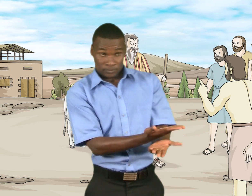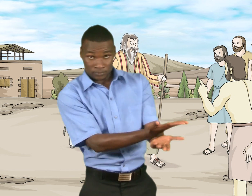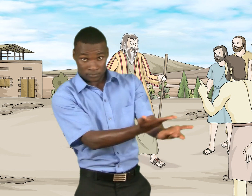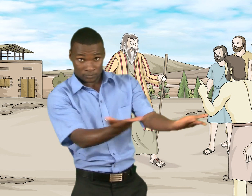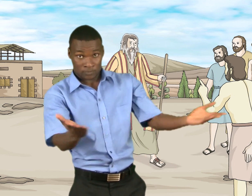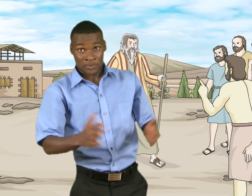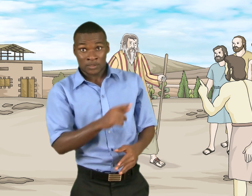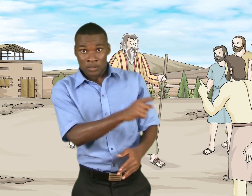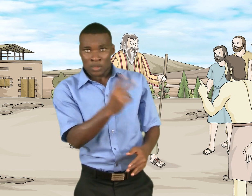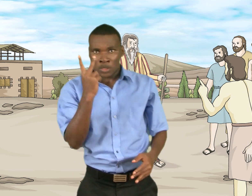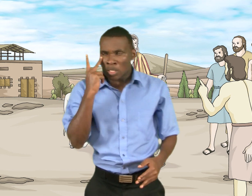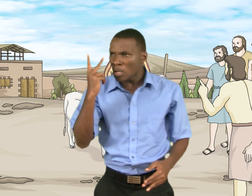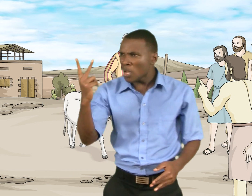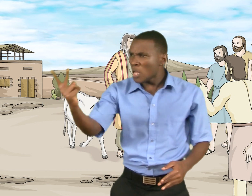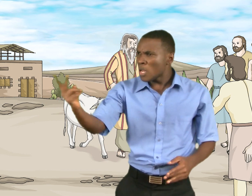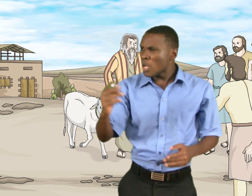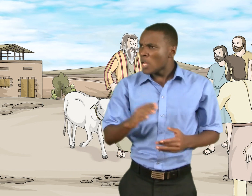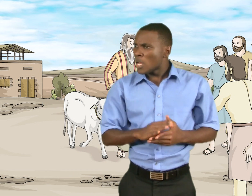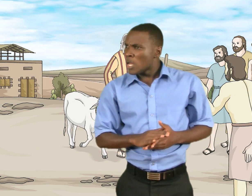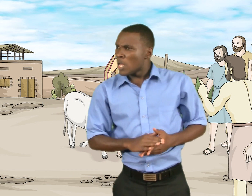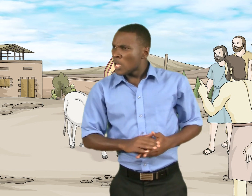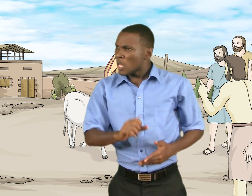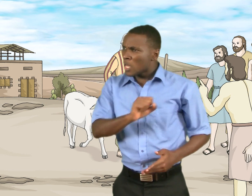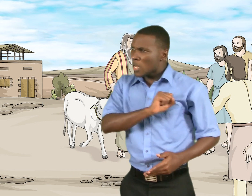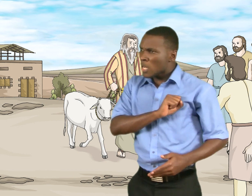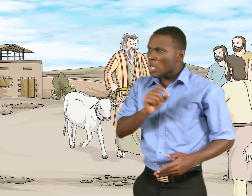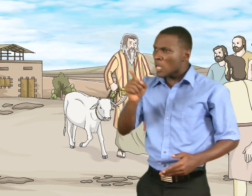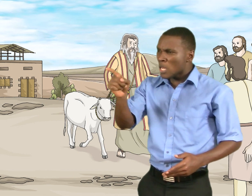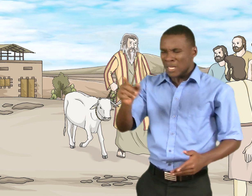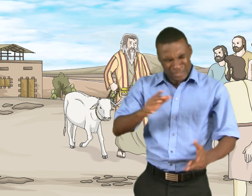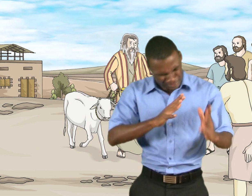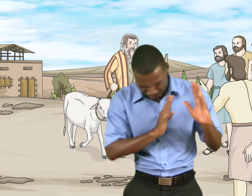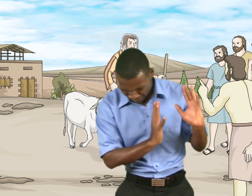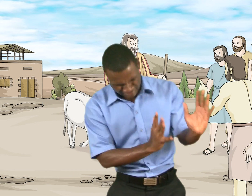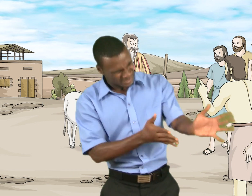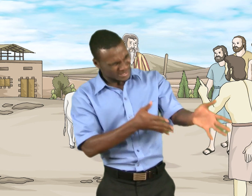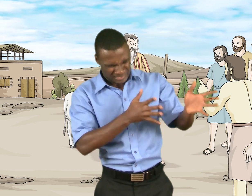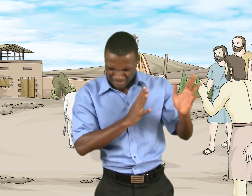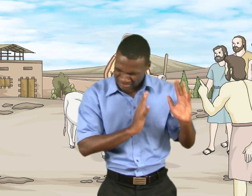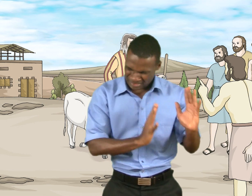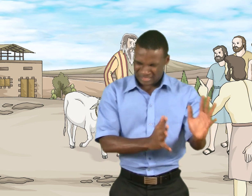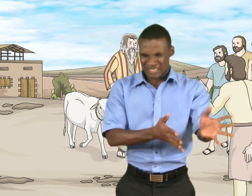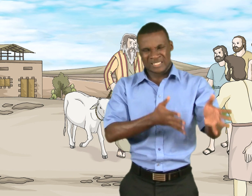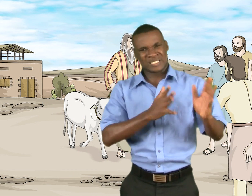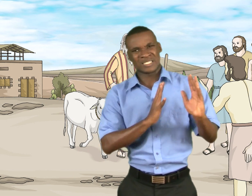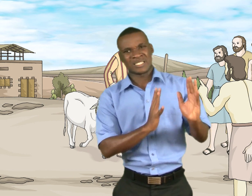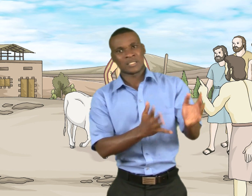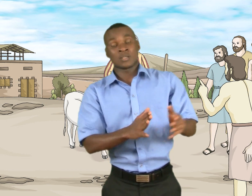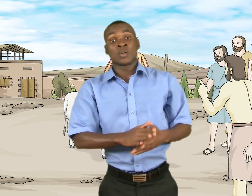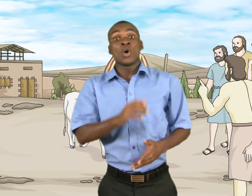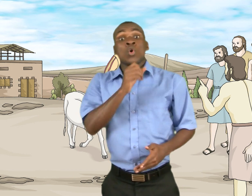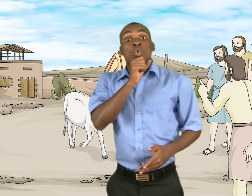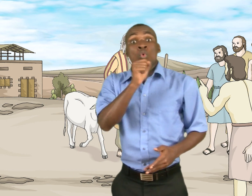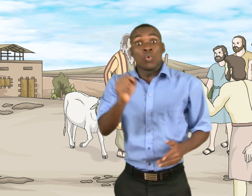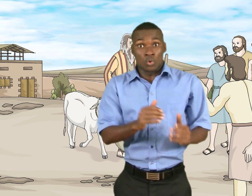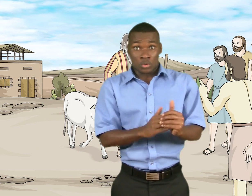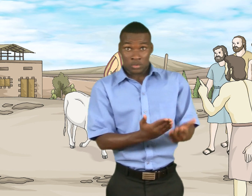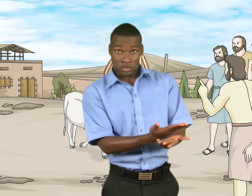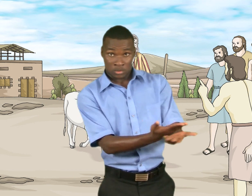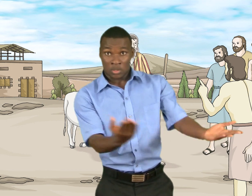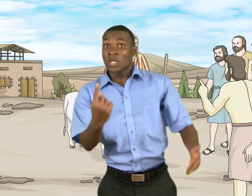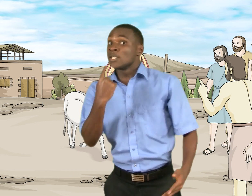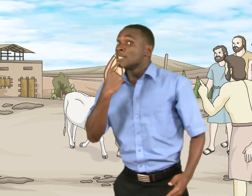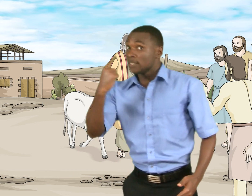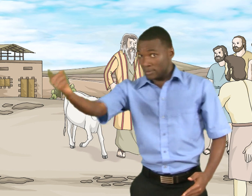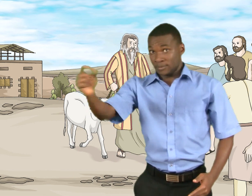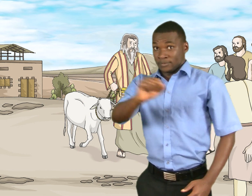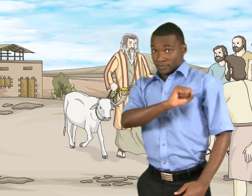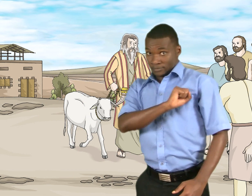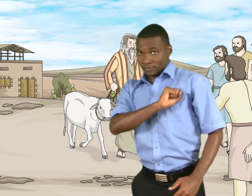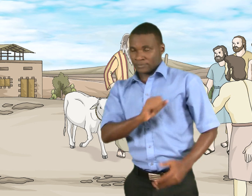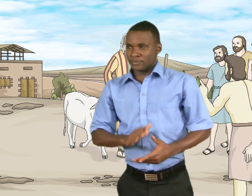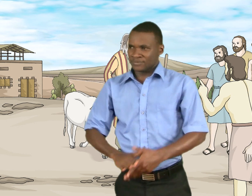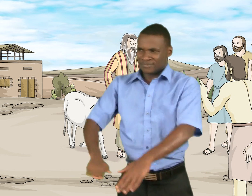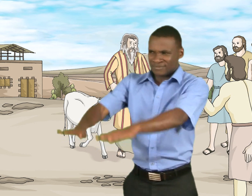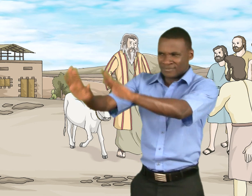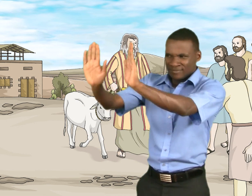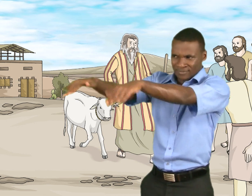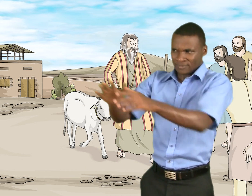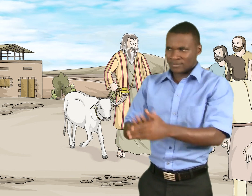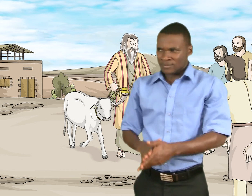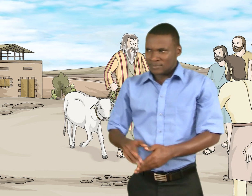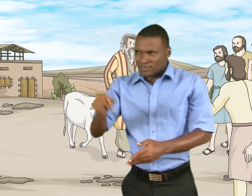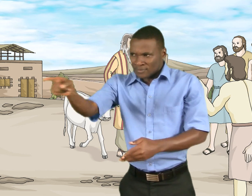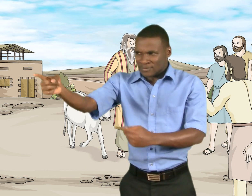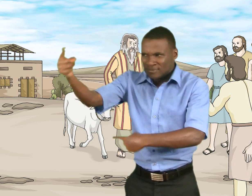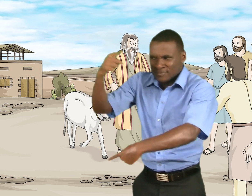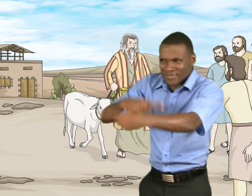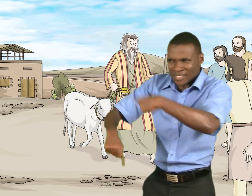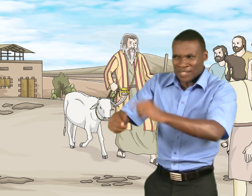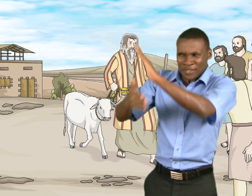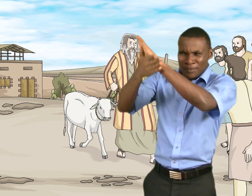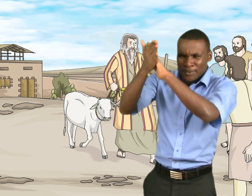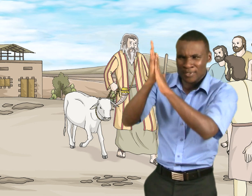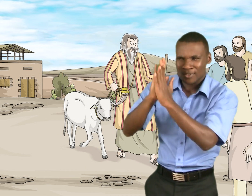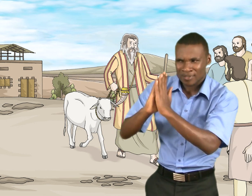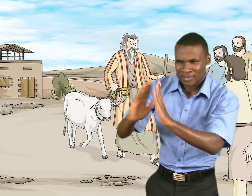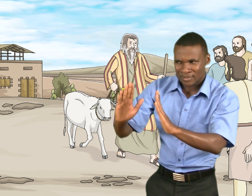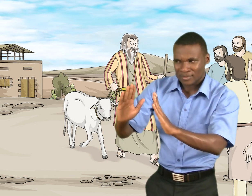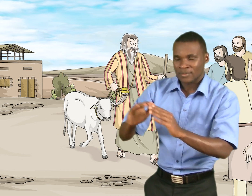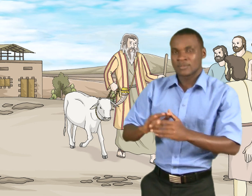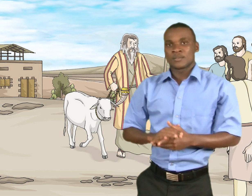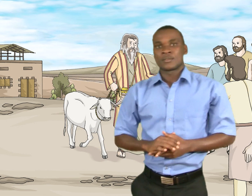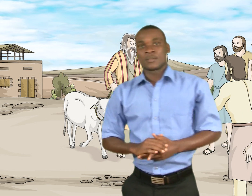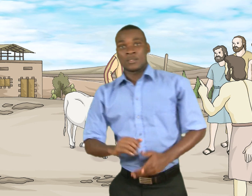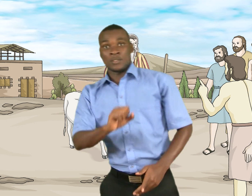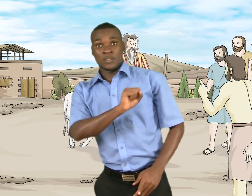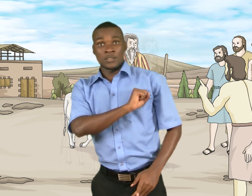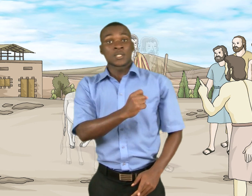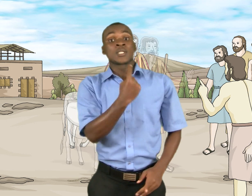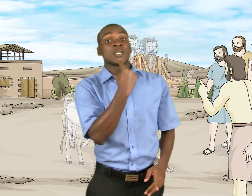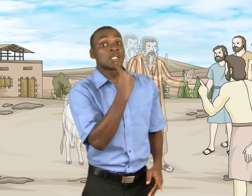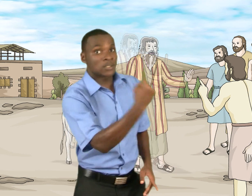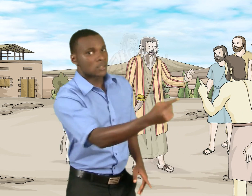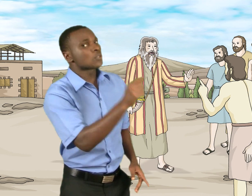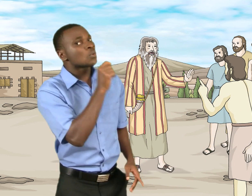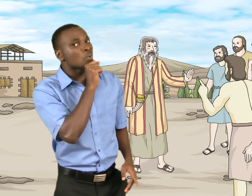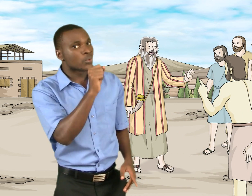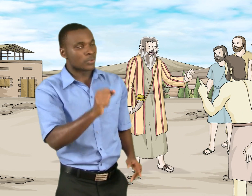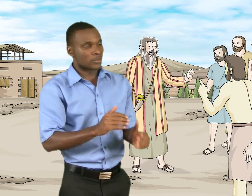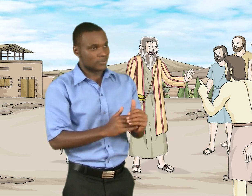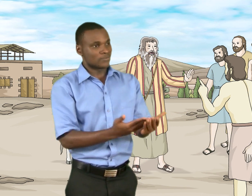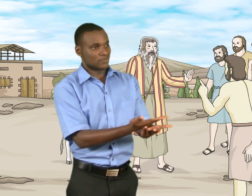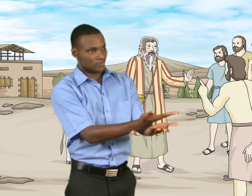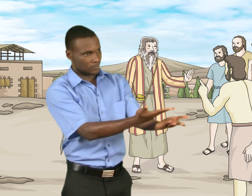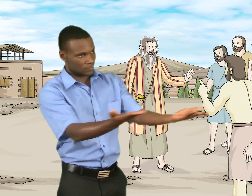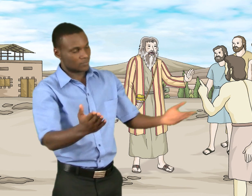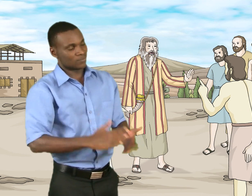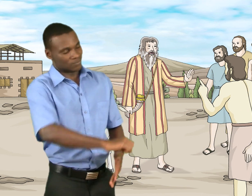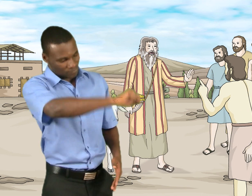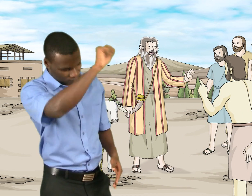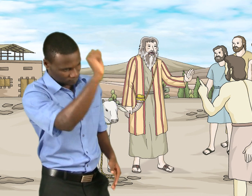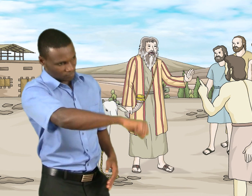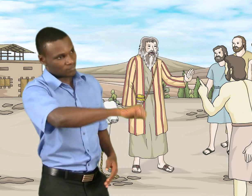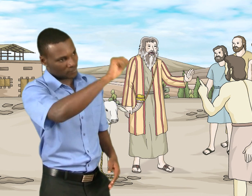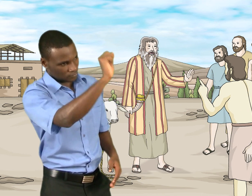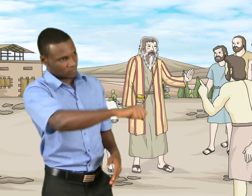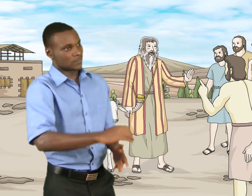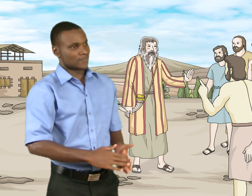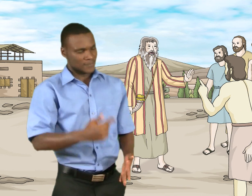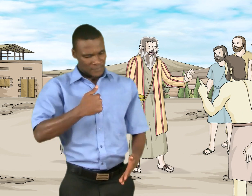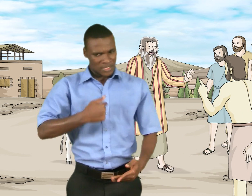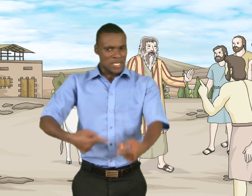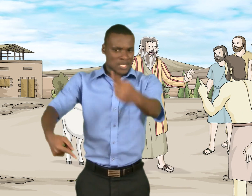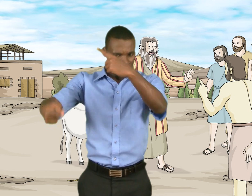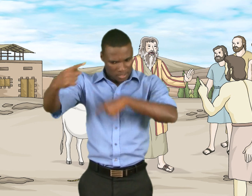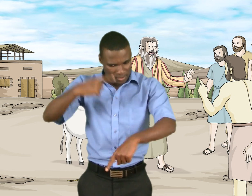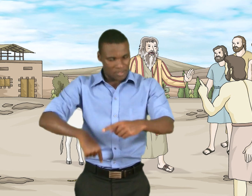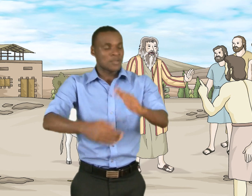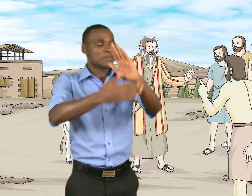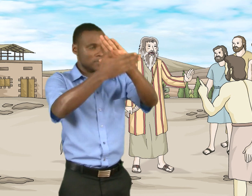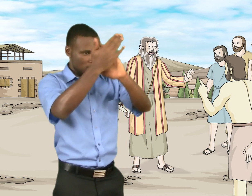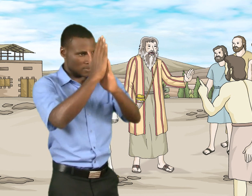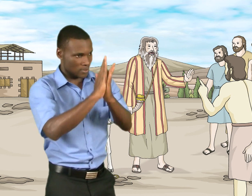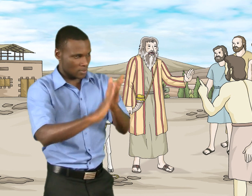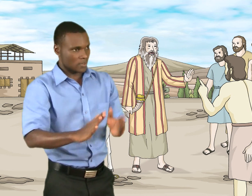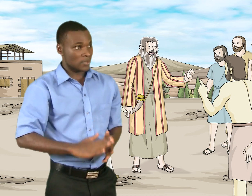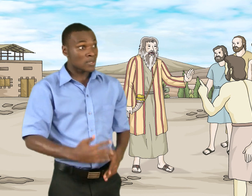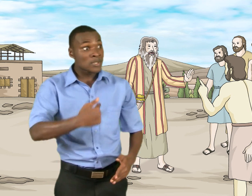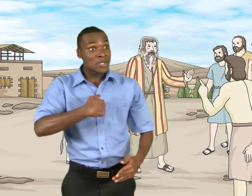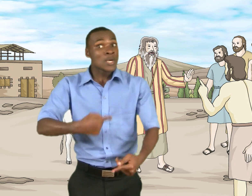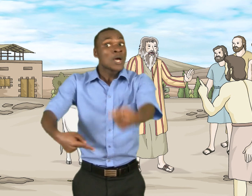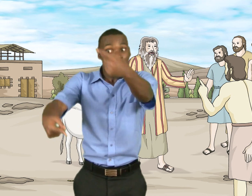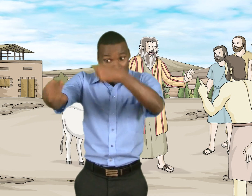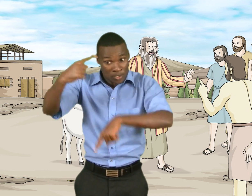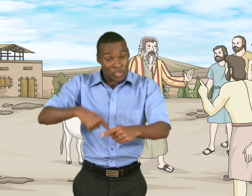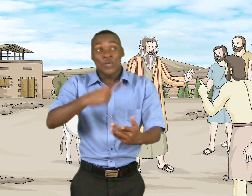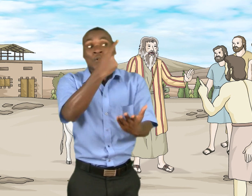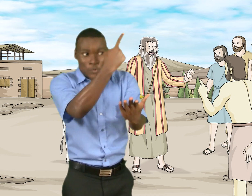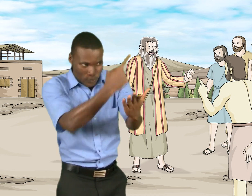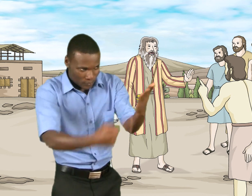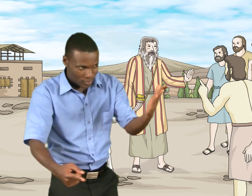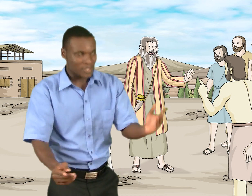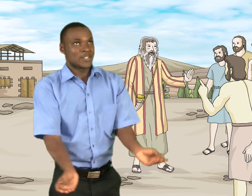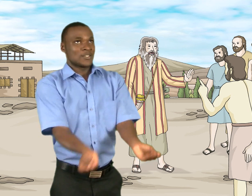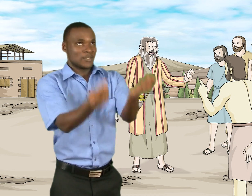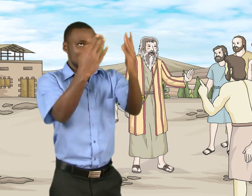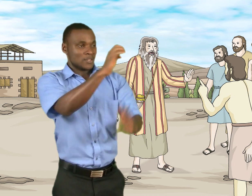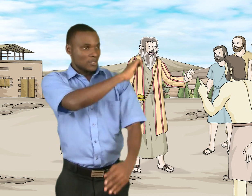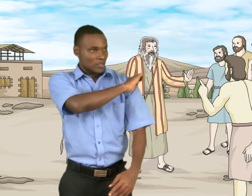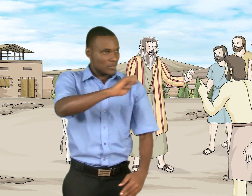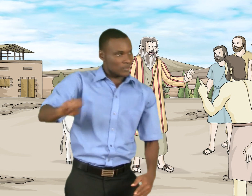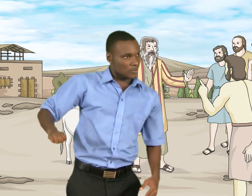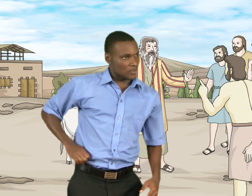When the elders of the town met him, they trembled and asked, “Do you come in peace?”